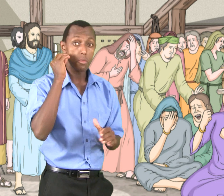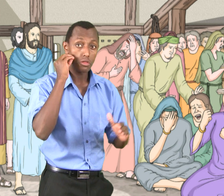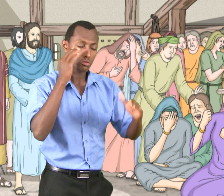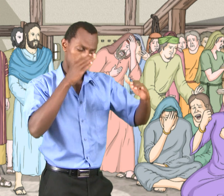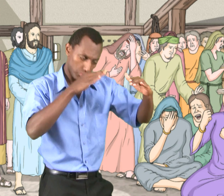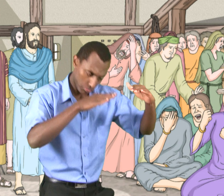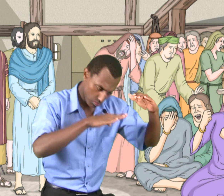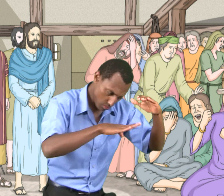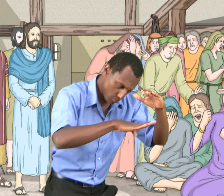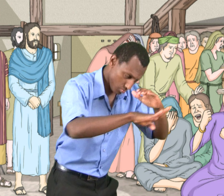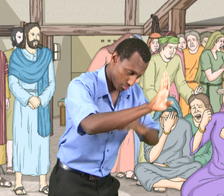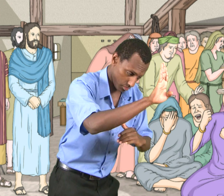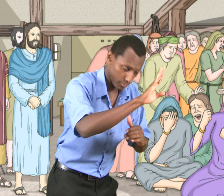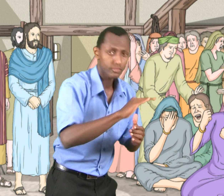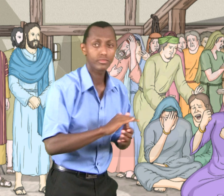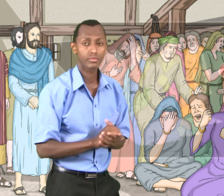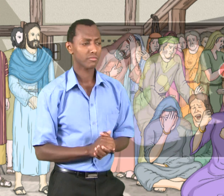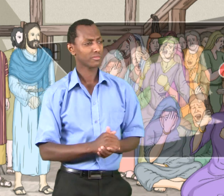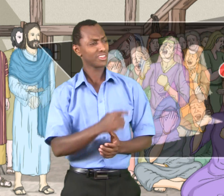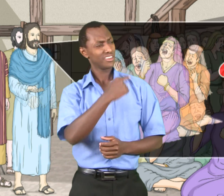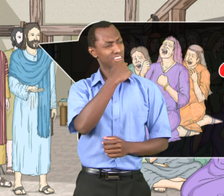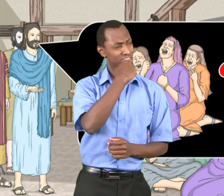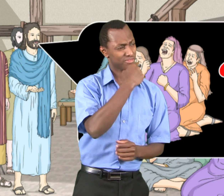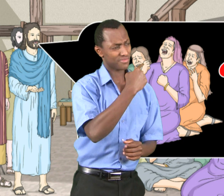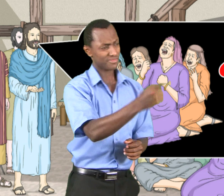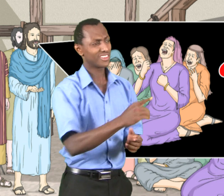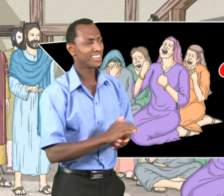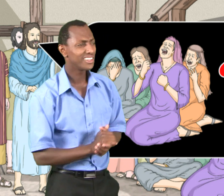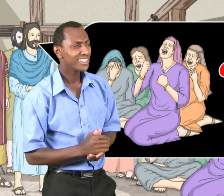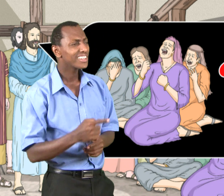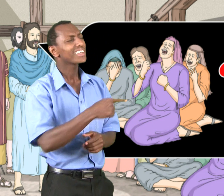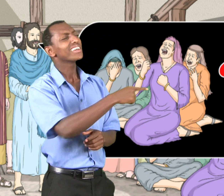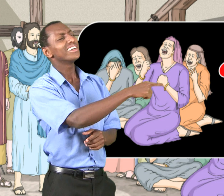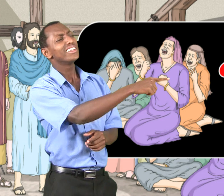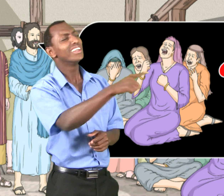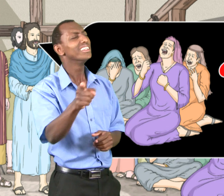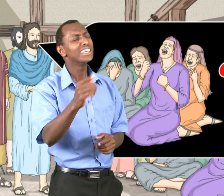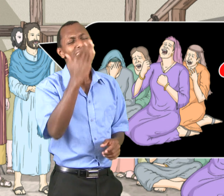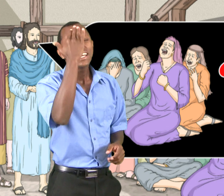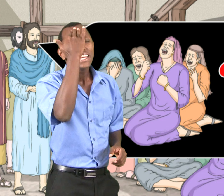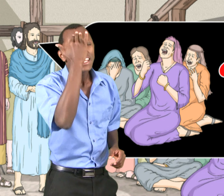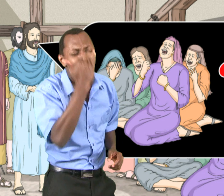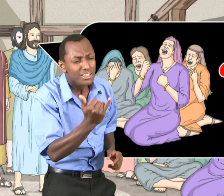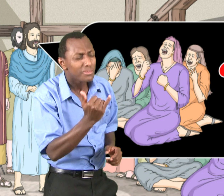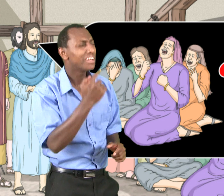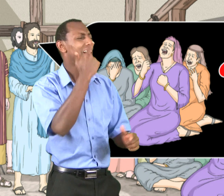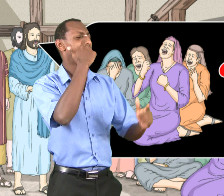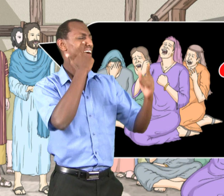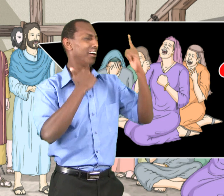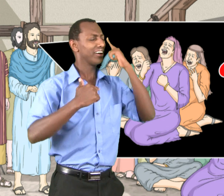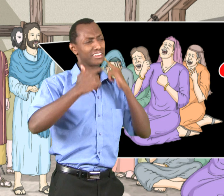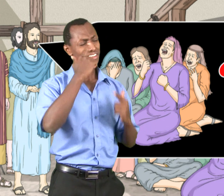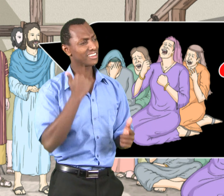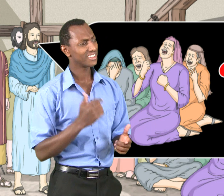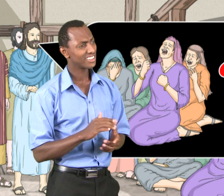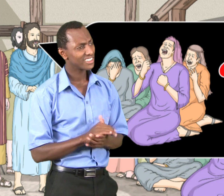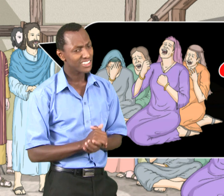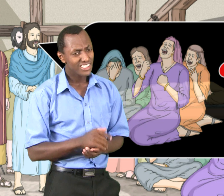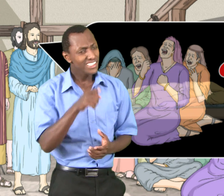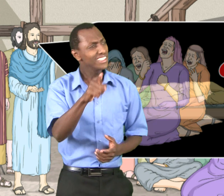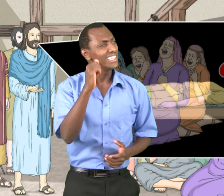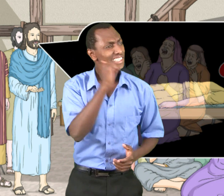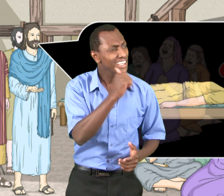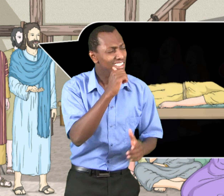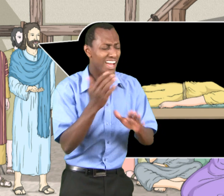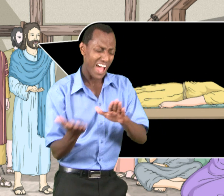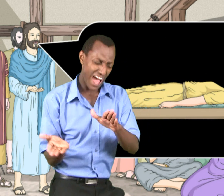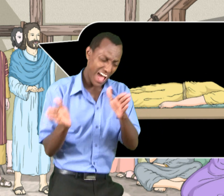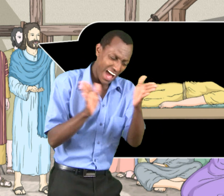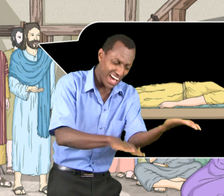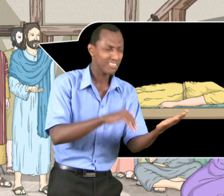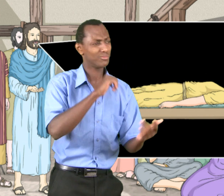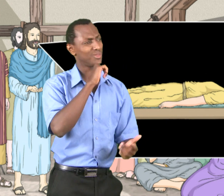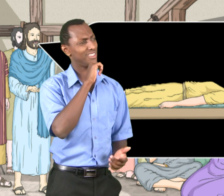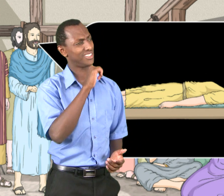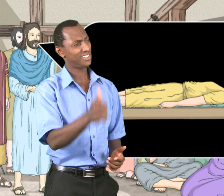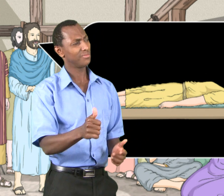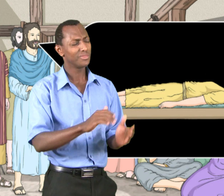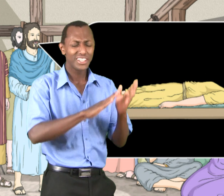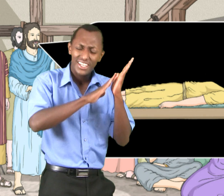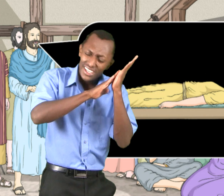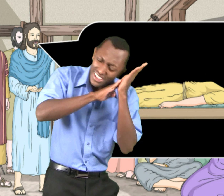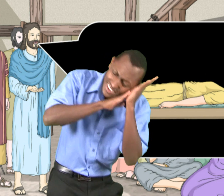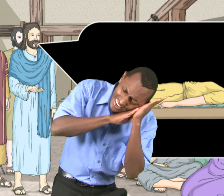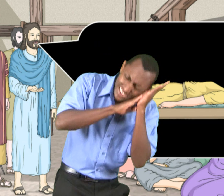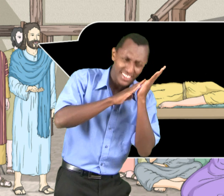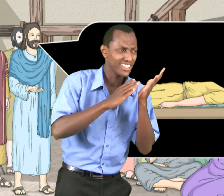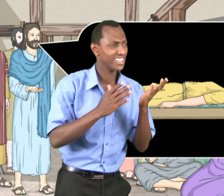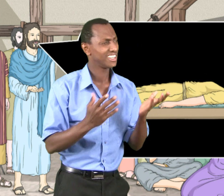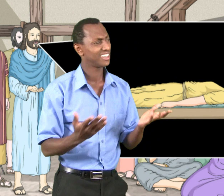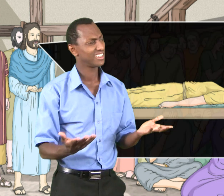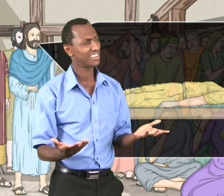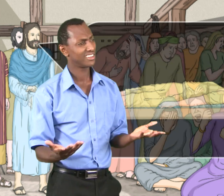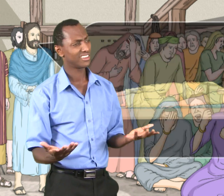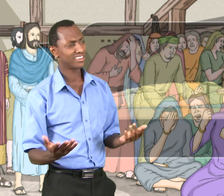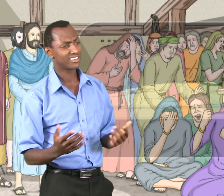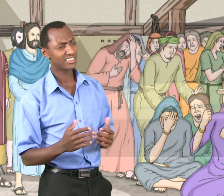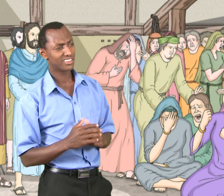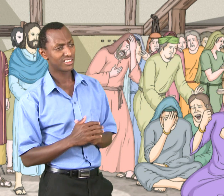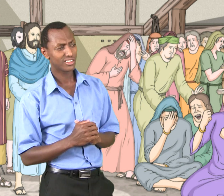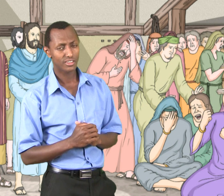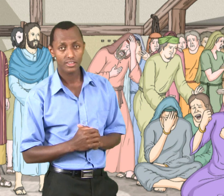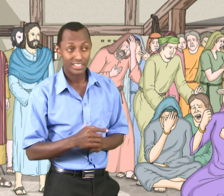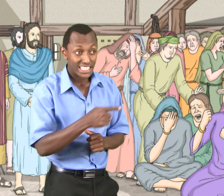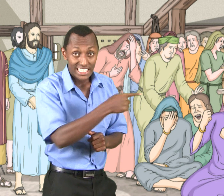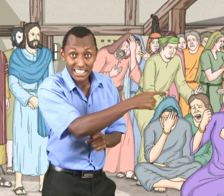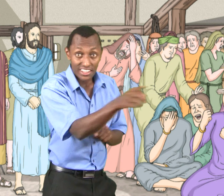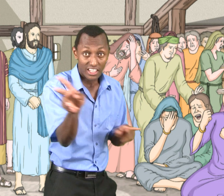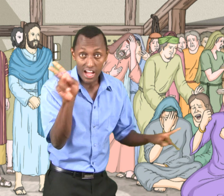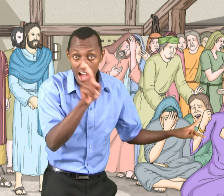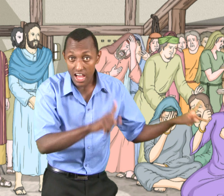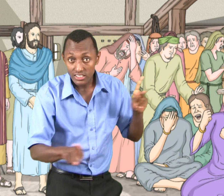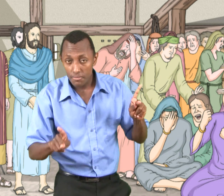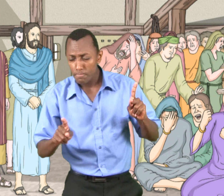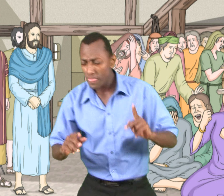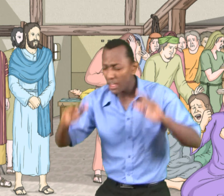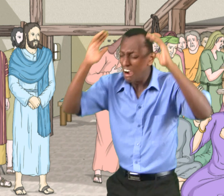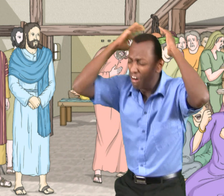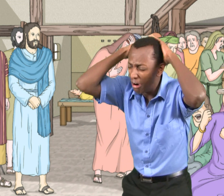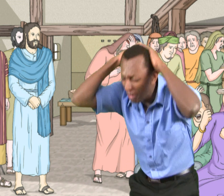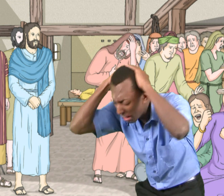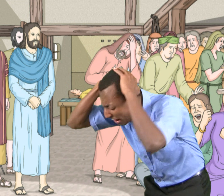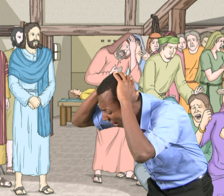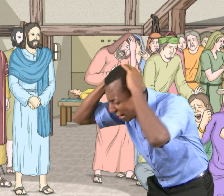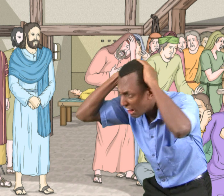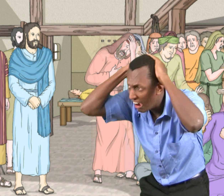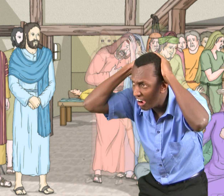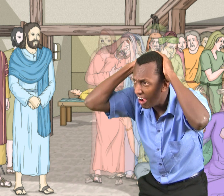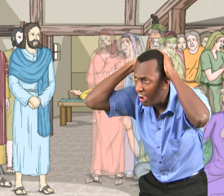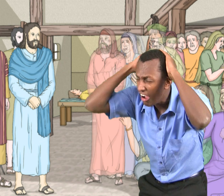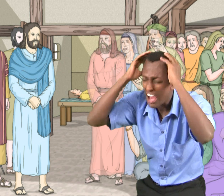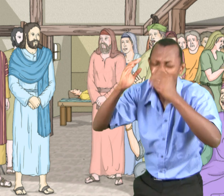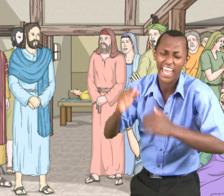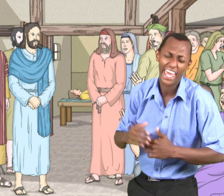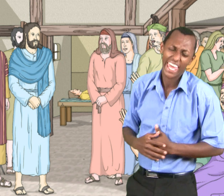He went inside and asked, “Why all this commotion and weeping? The child is not dead, but asleep.”